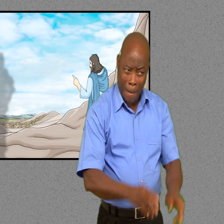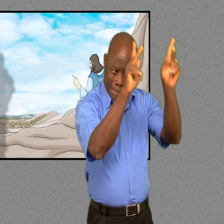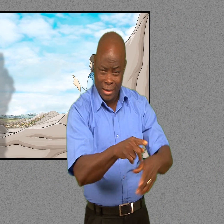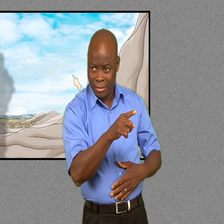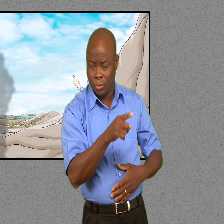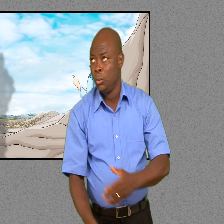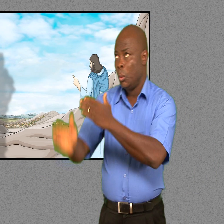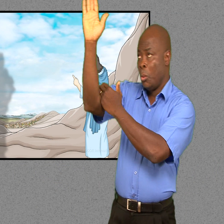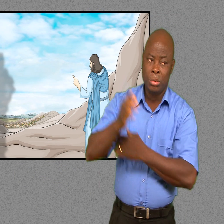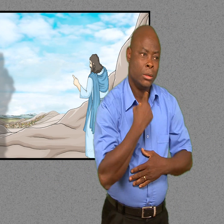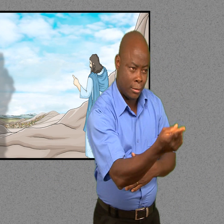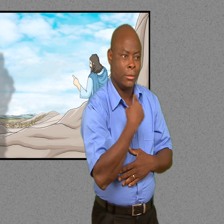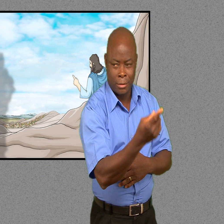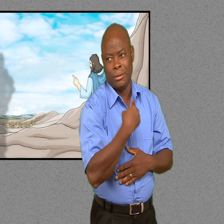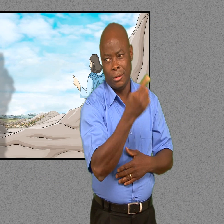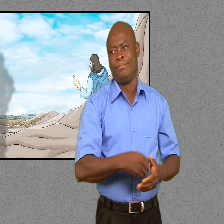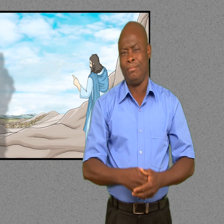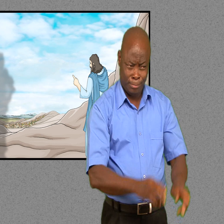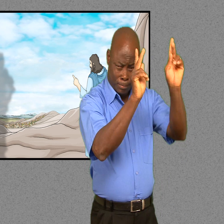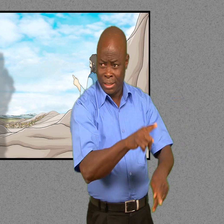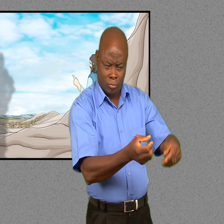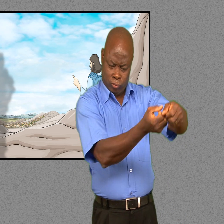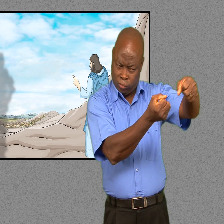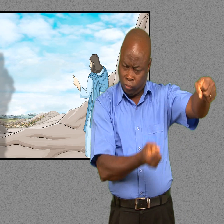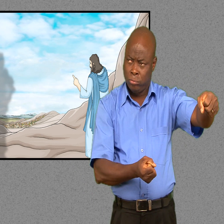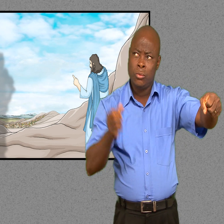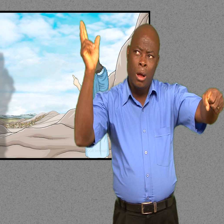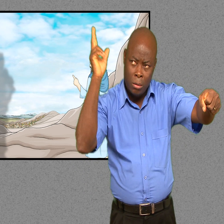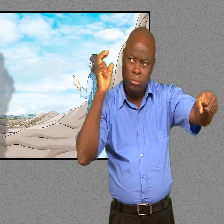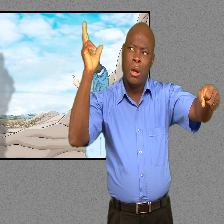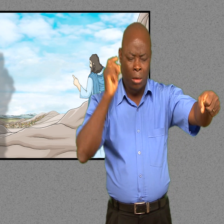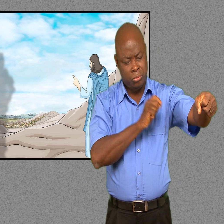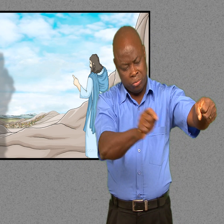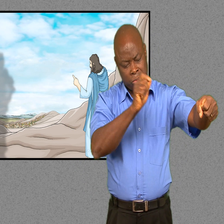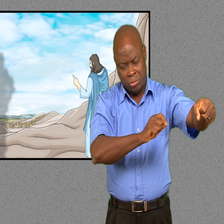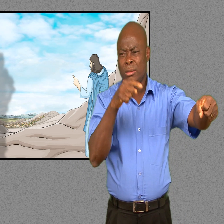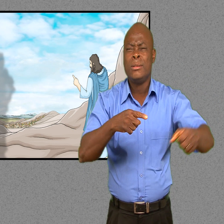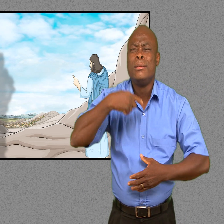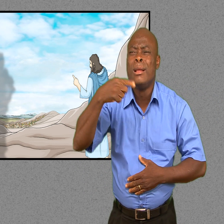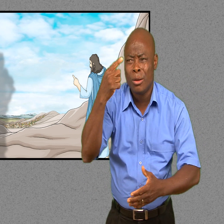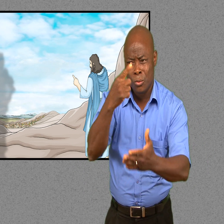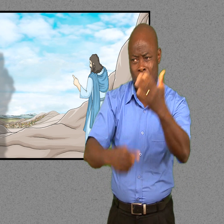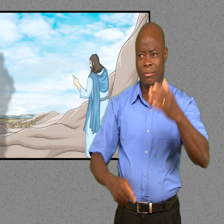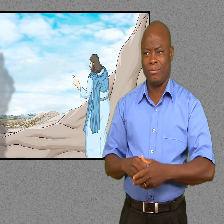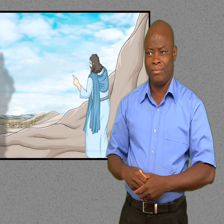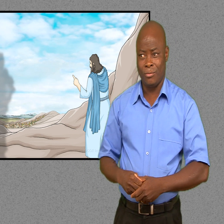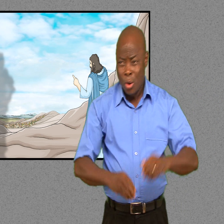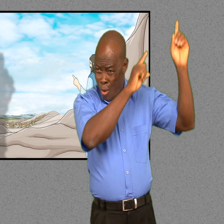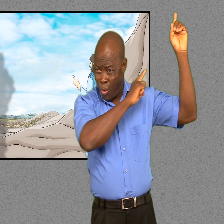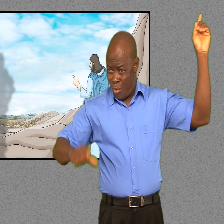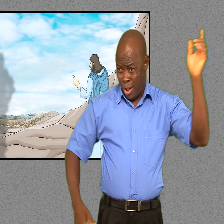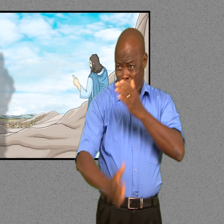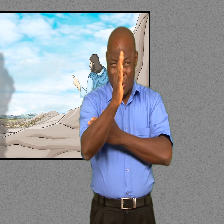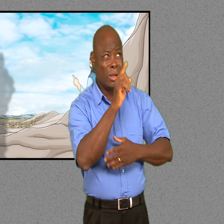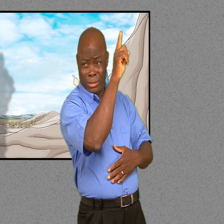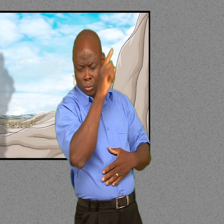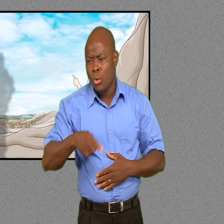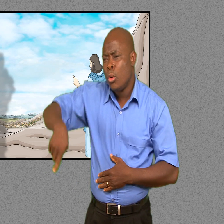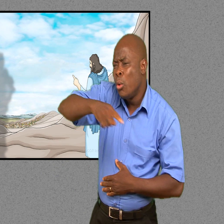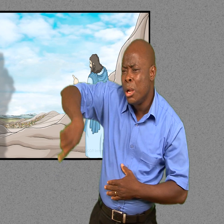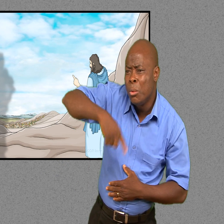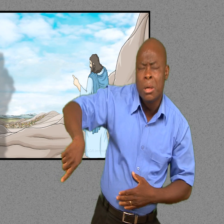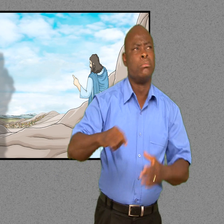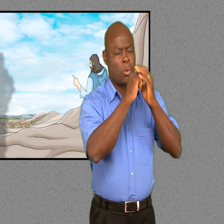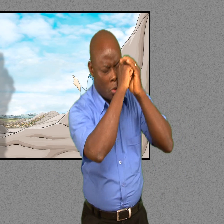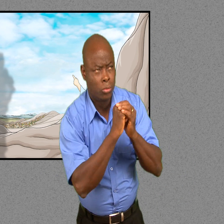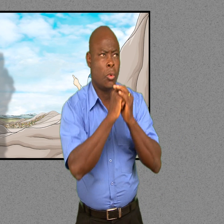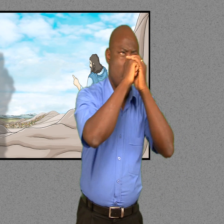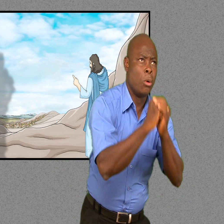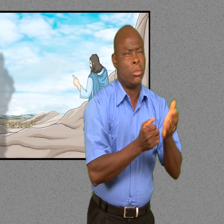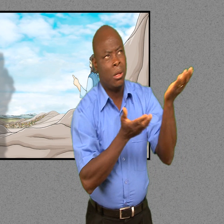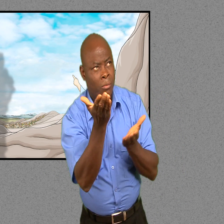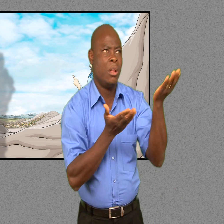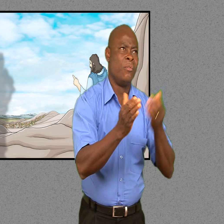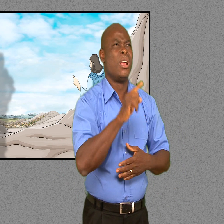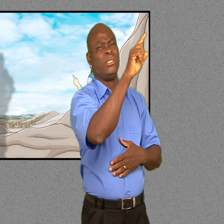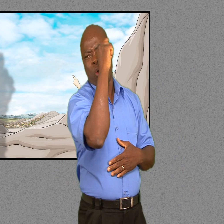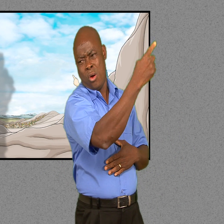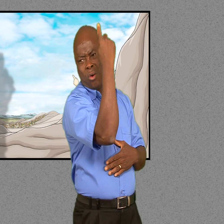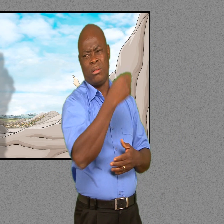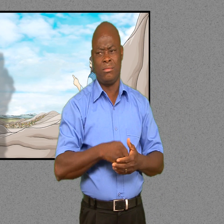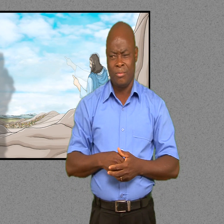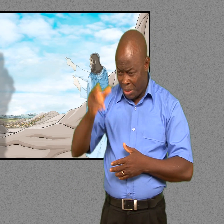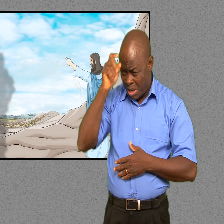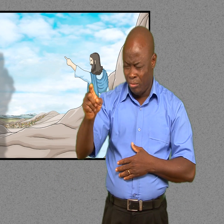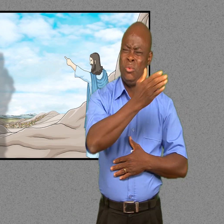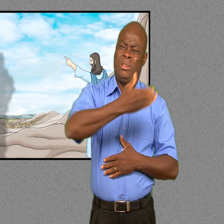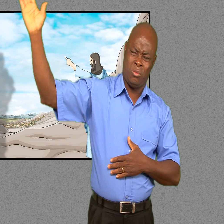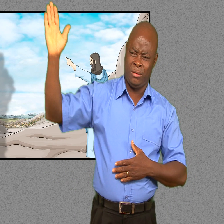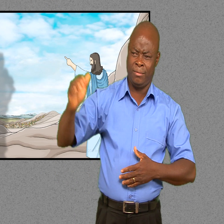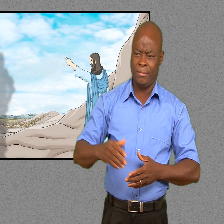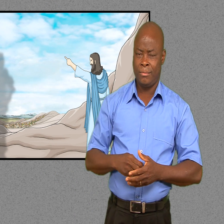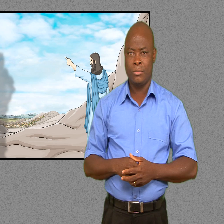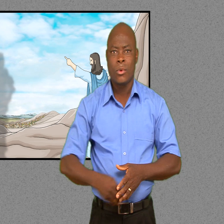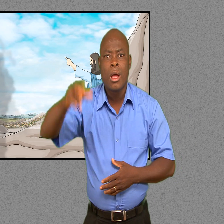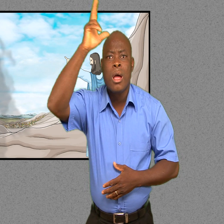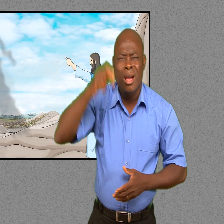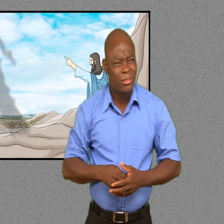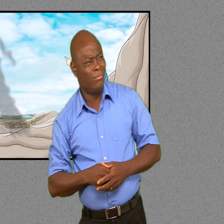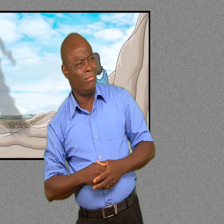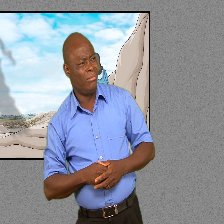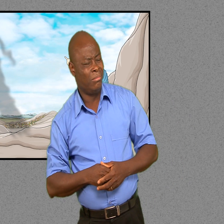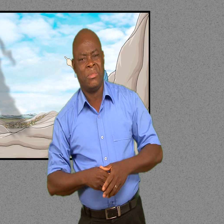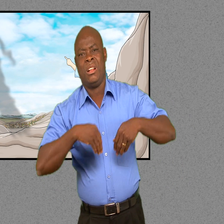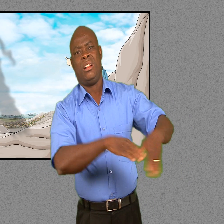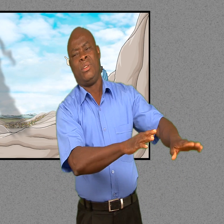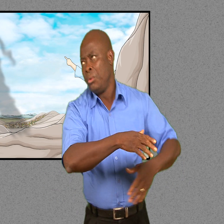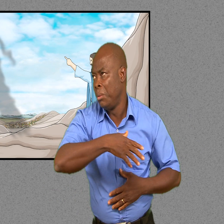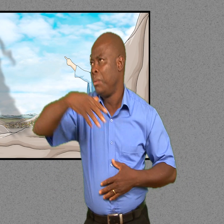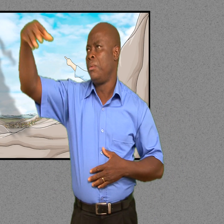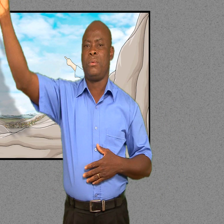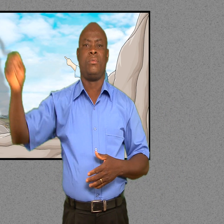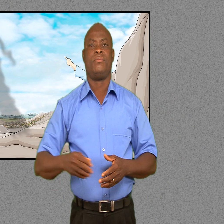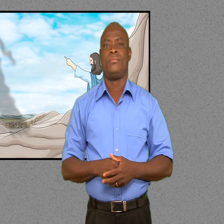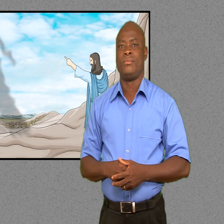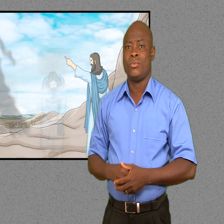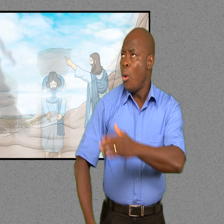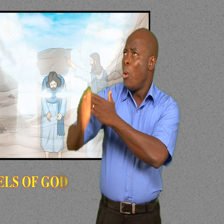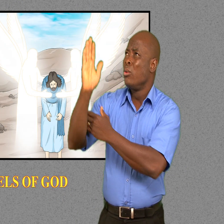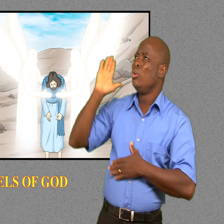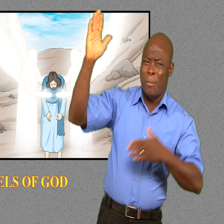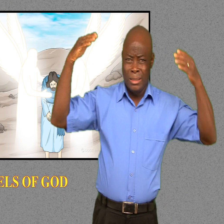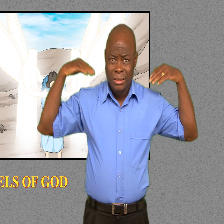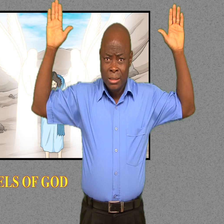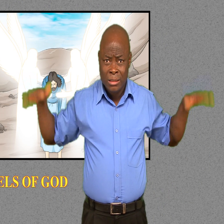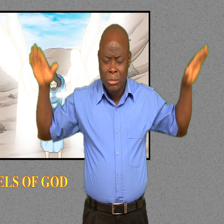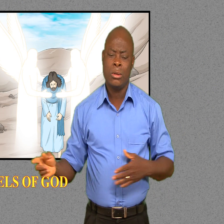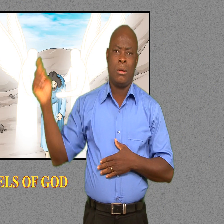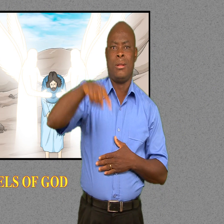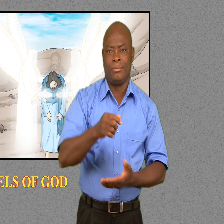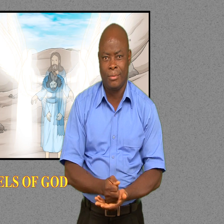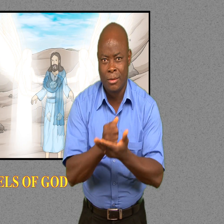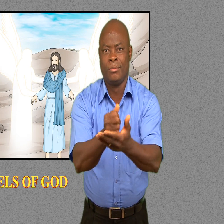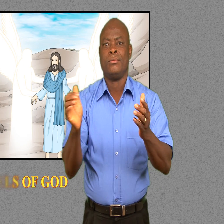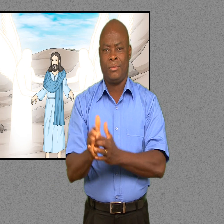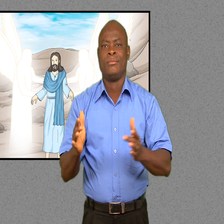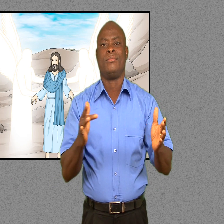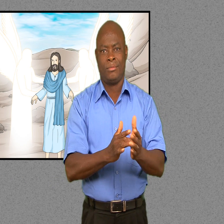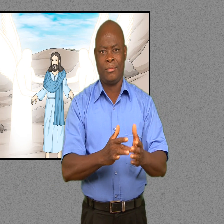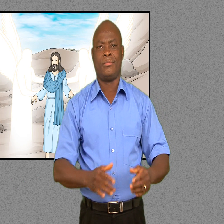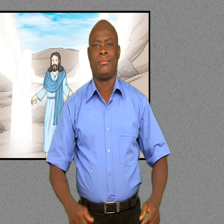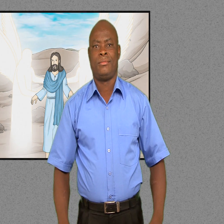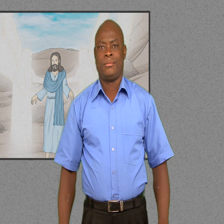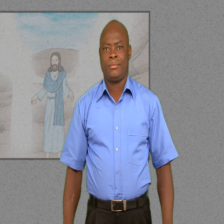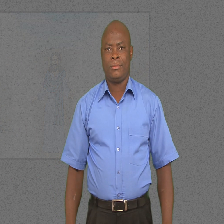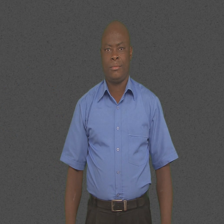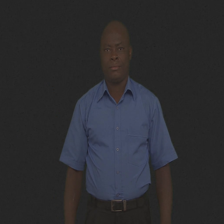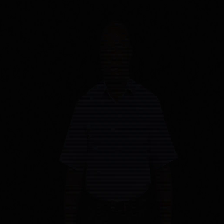“For it is written: ‘Worship the Lord your God and serve Him only.’” Then the devil left Him, and angels came and ministered to Him.